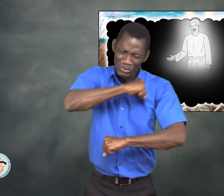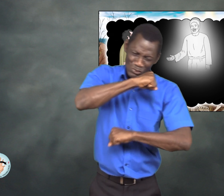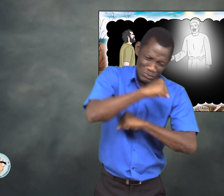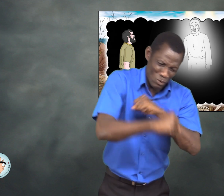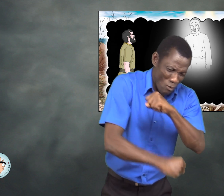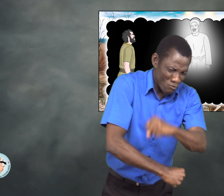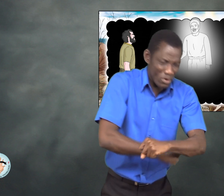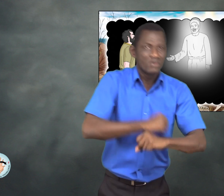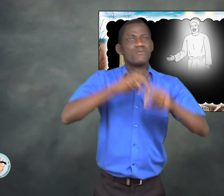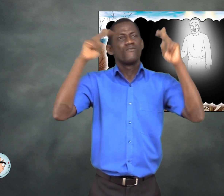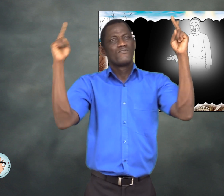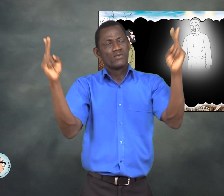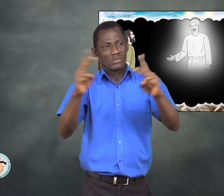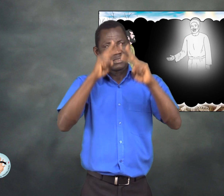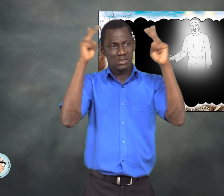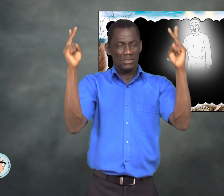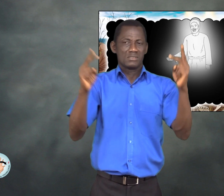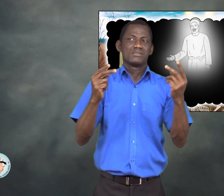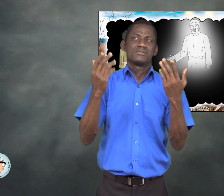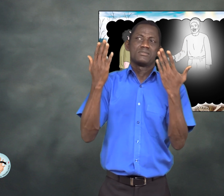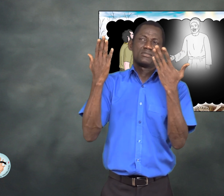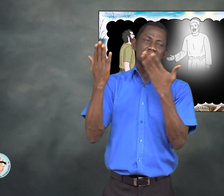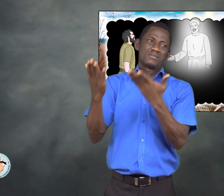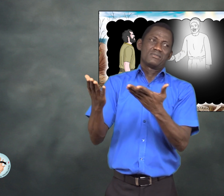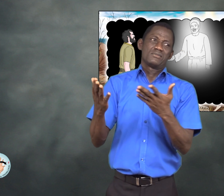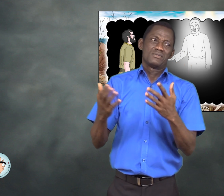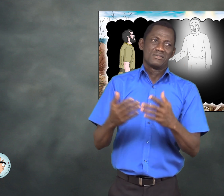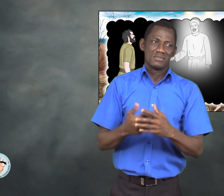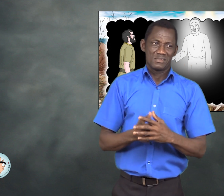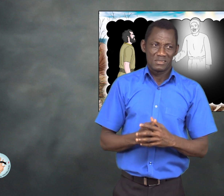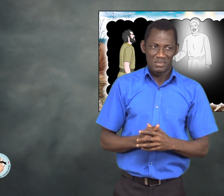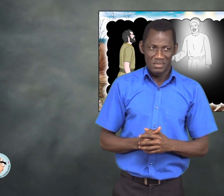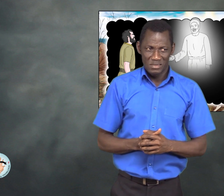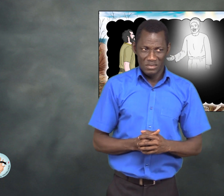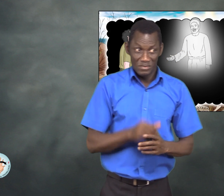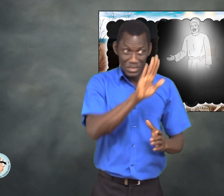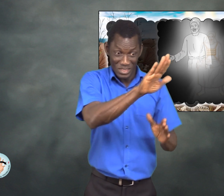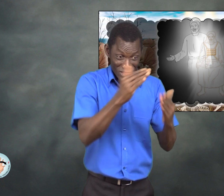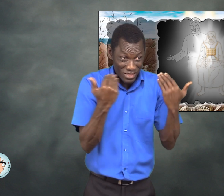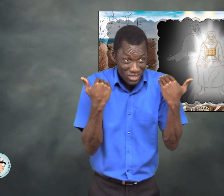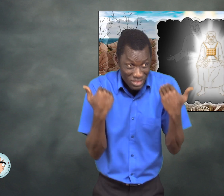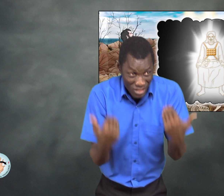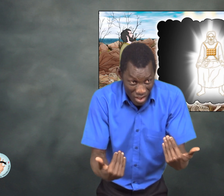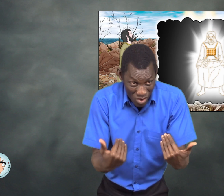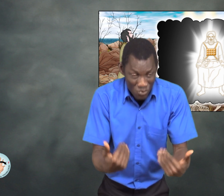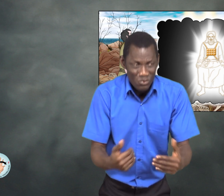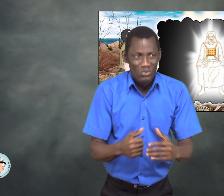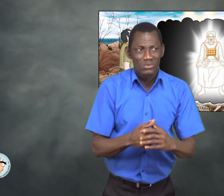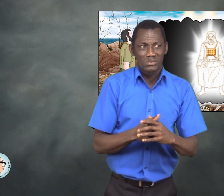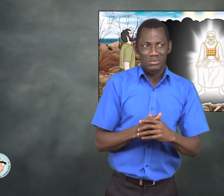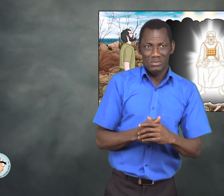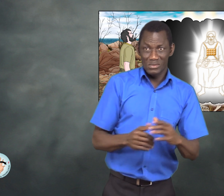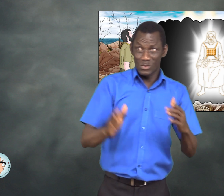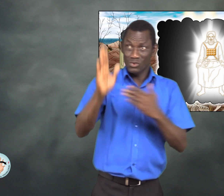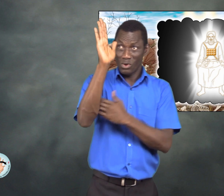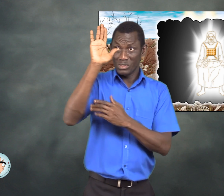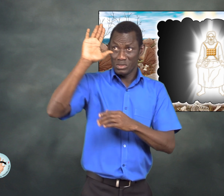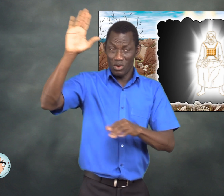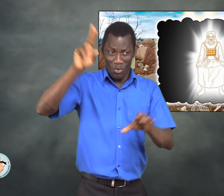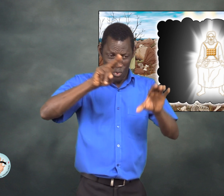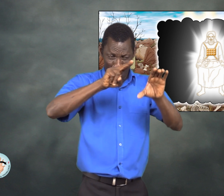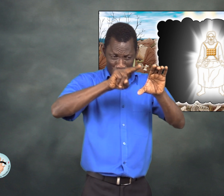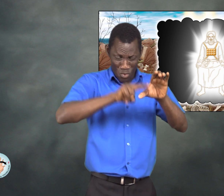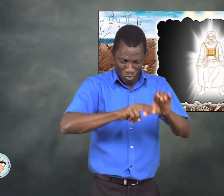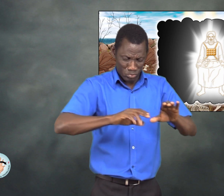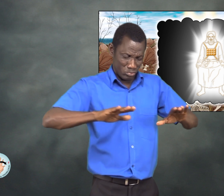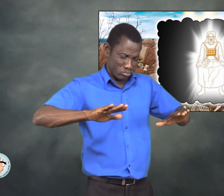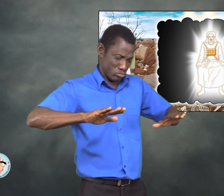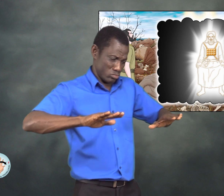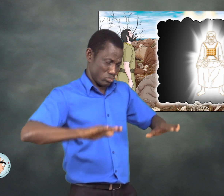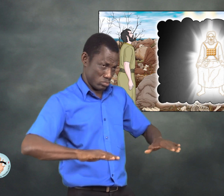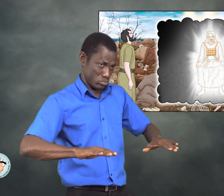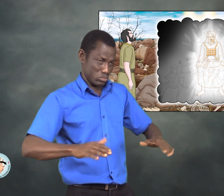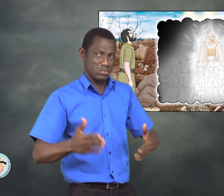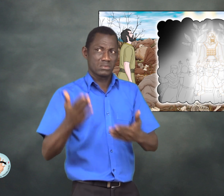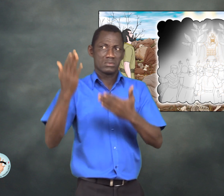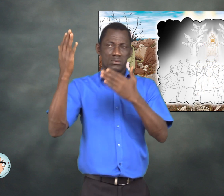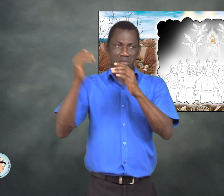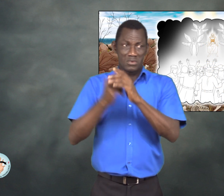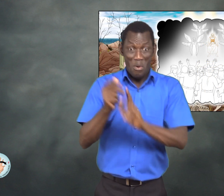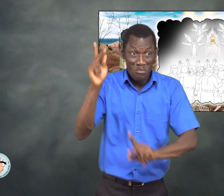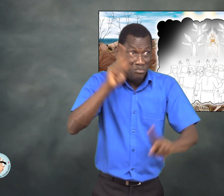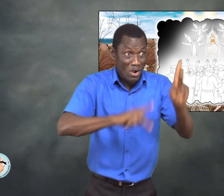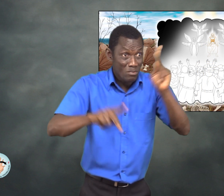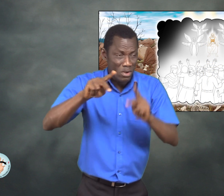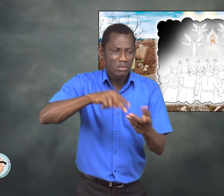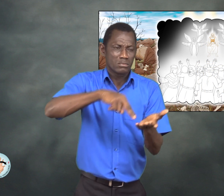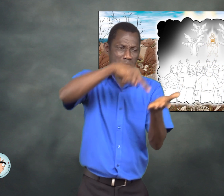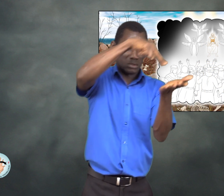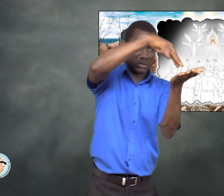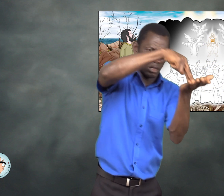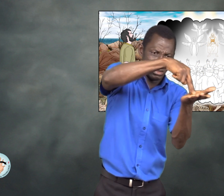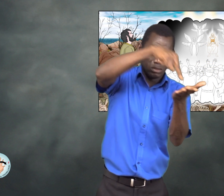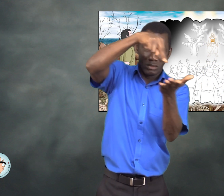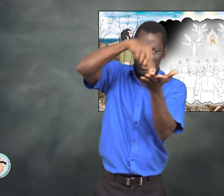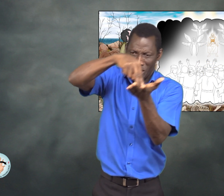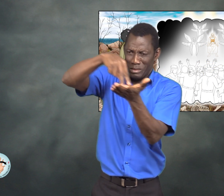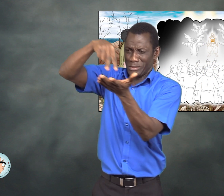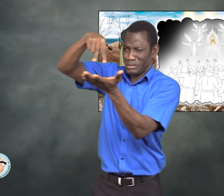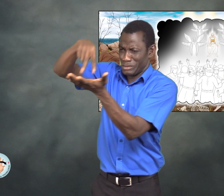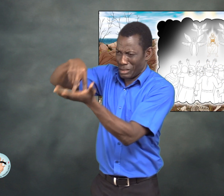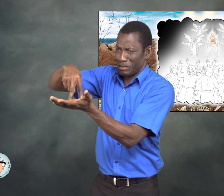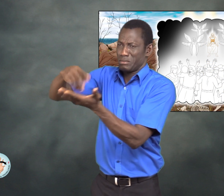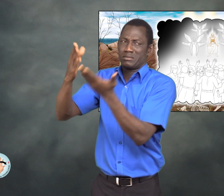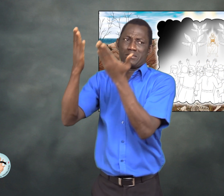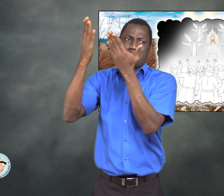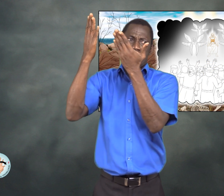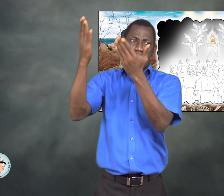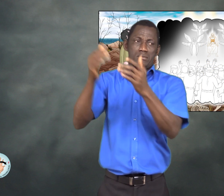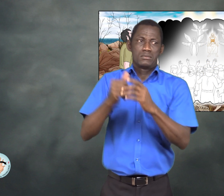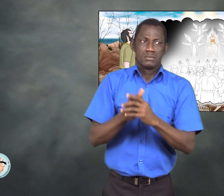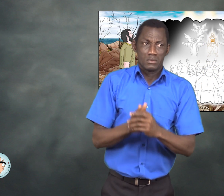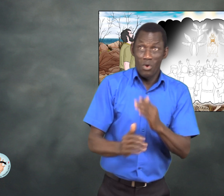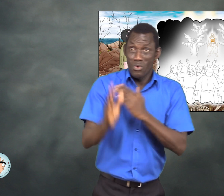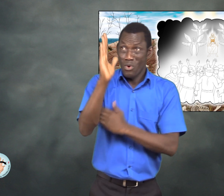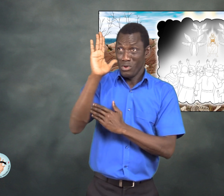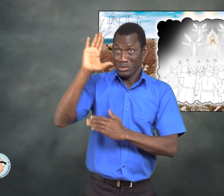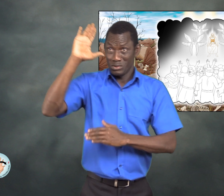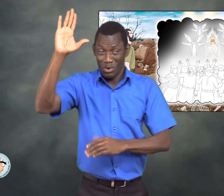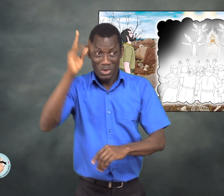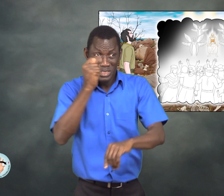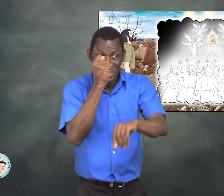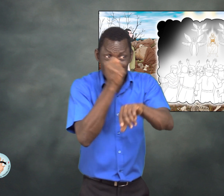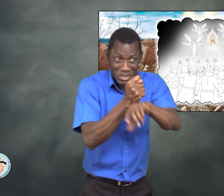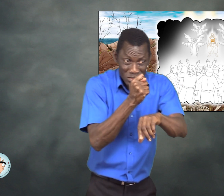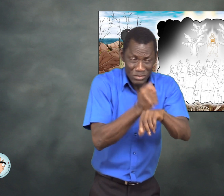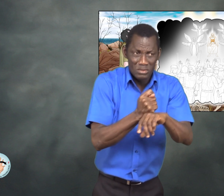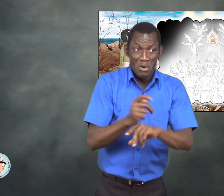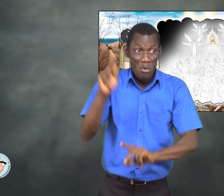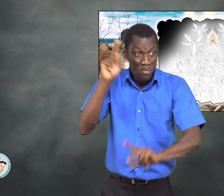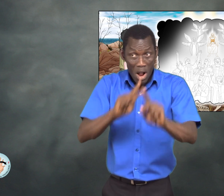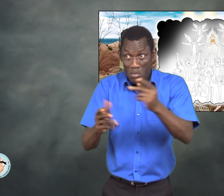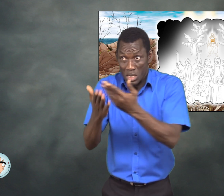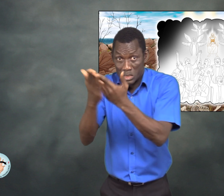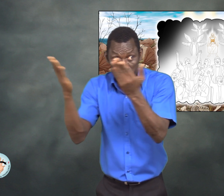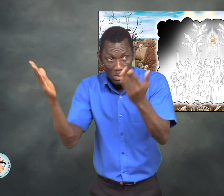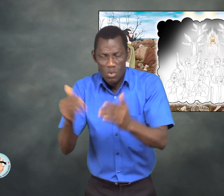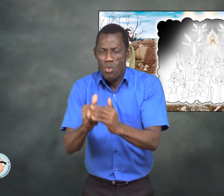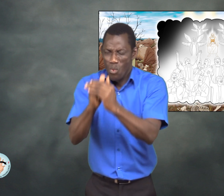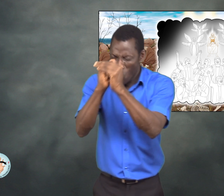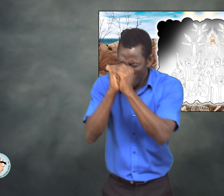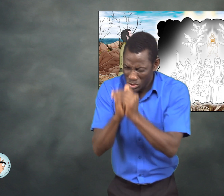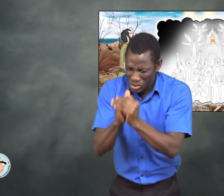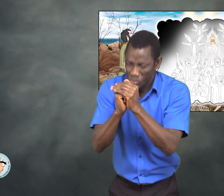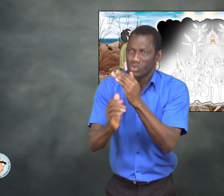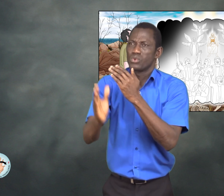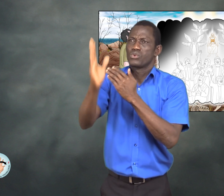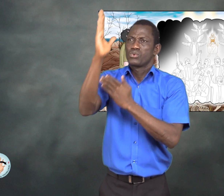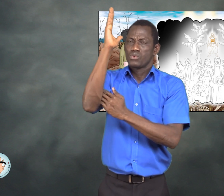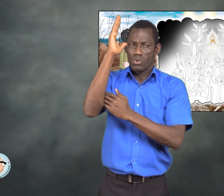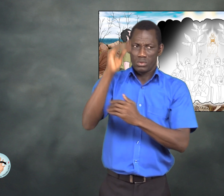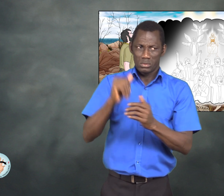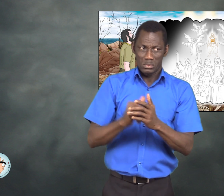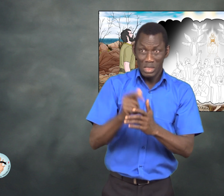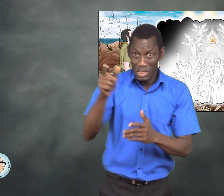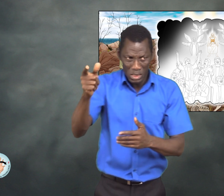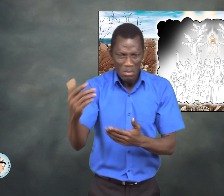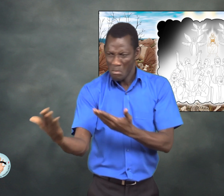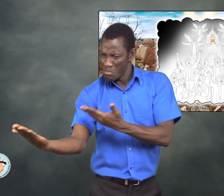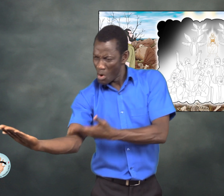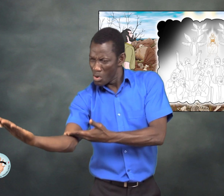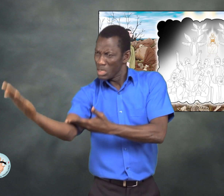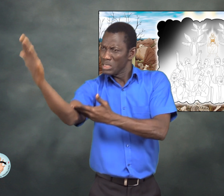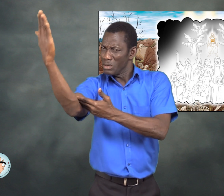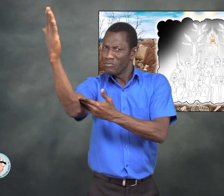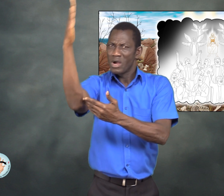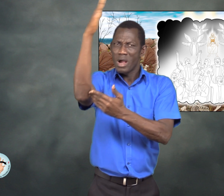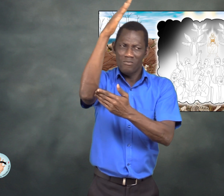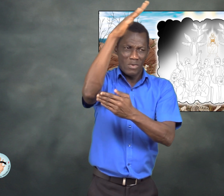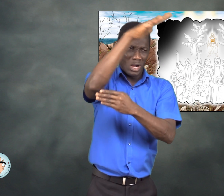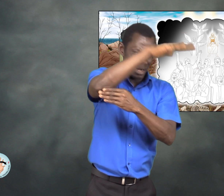For this reason, they are before the throne of God and serve Him day and night in His temple;